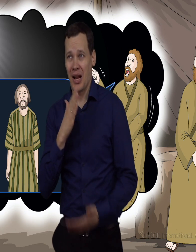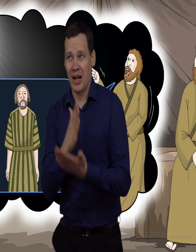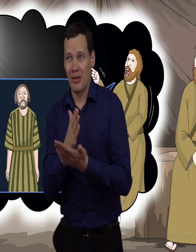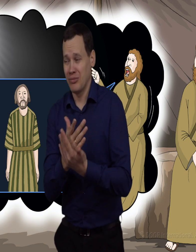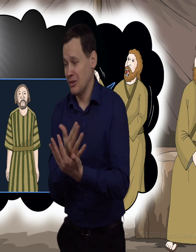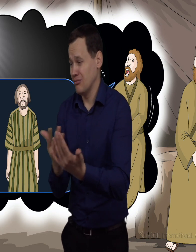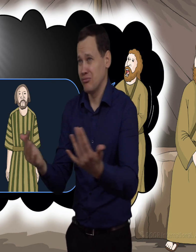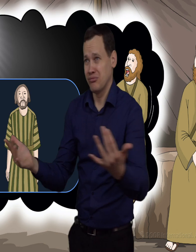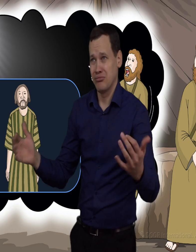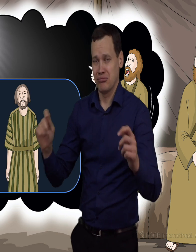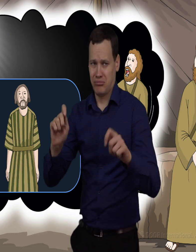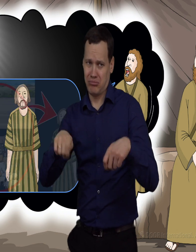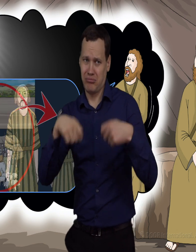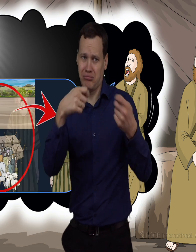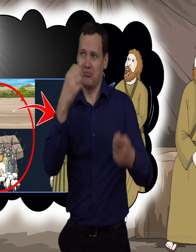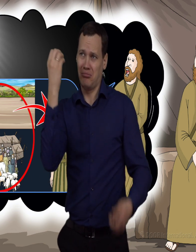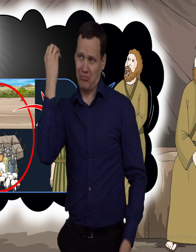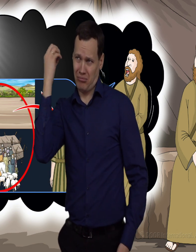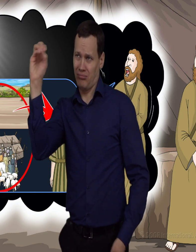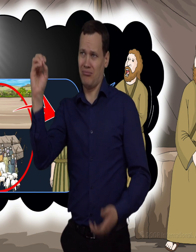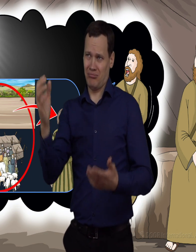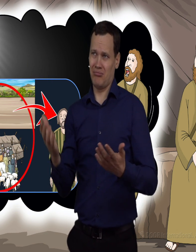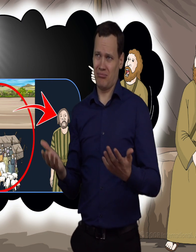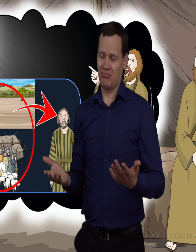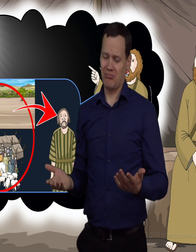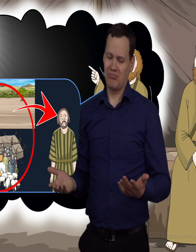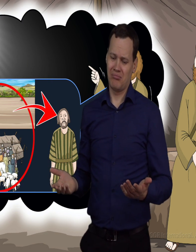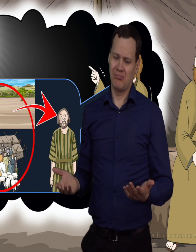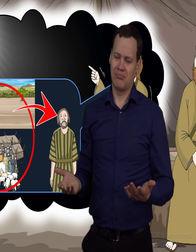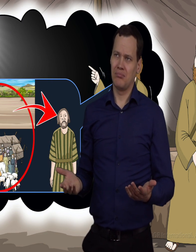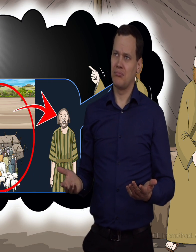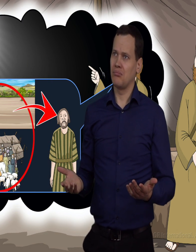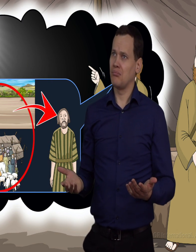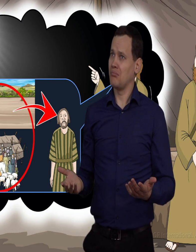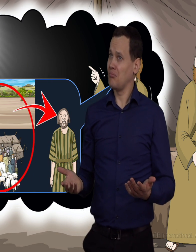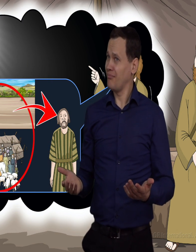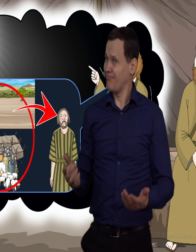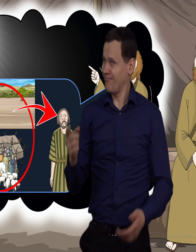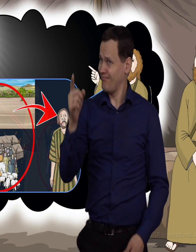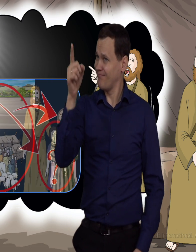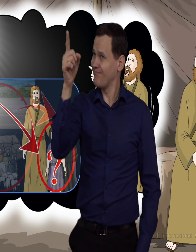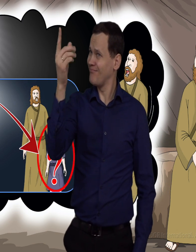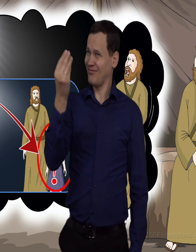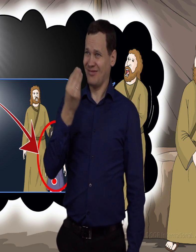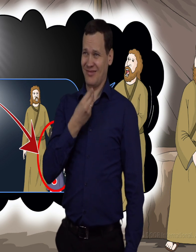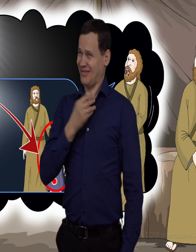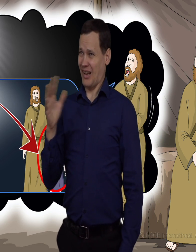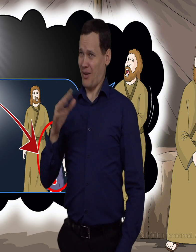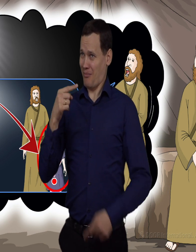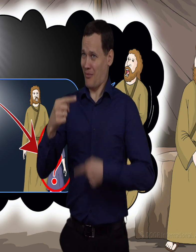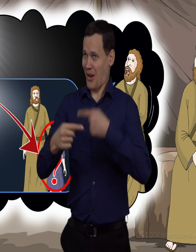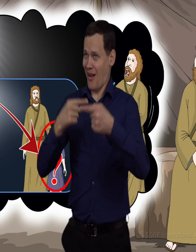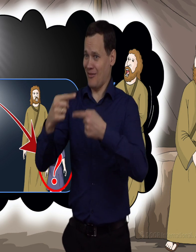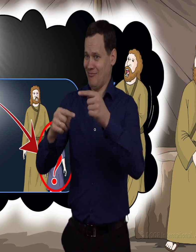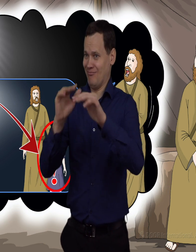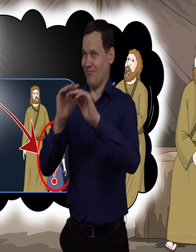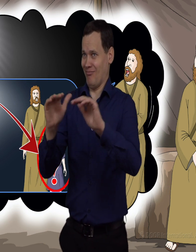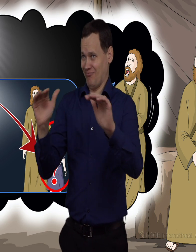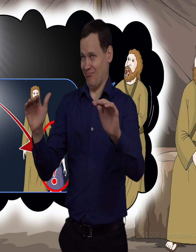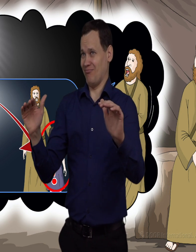Abram continued, “Behold, You have given me no offspring, so a servant in my household will be my heir.”